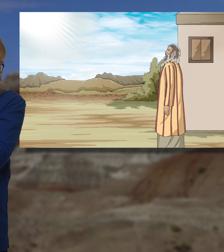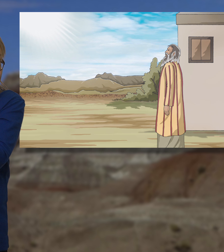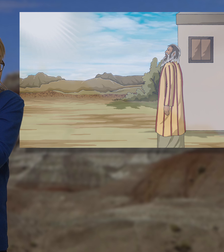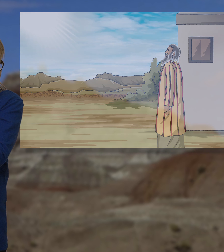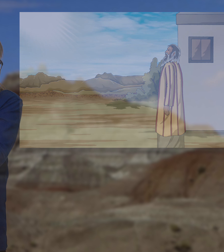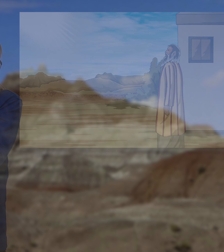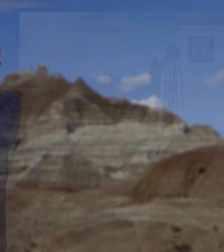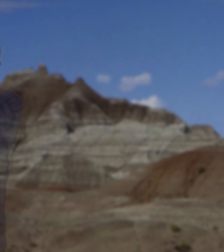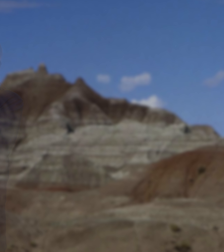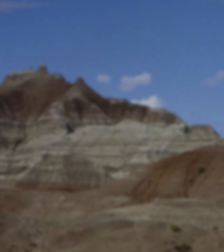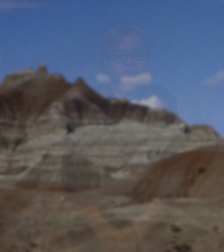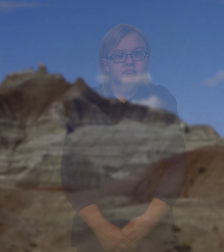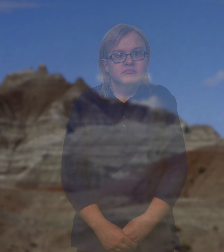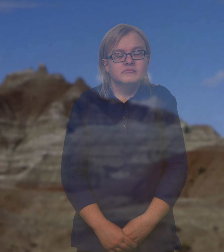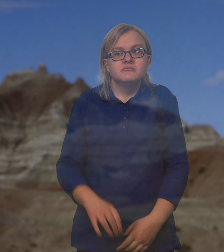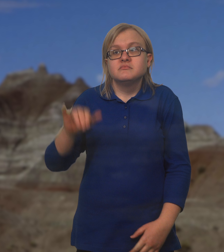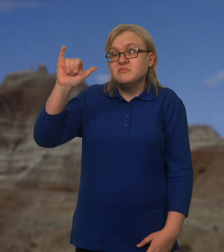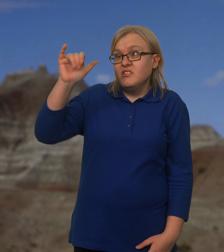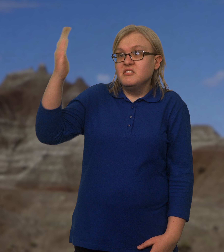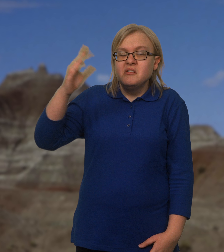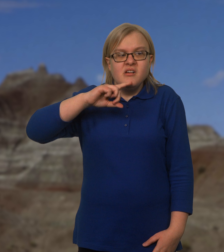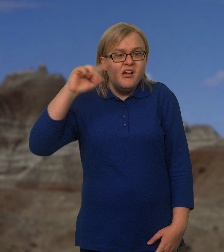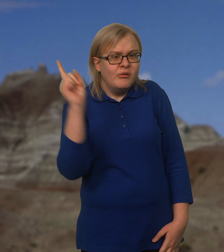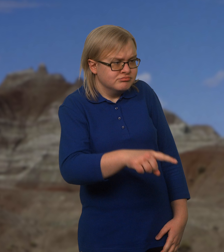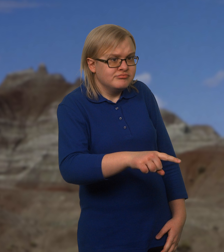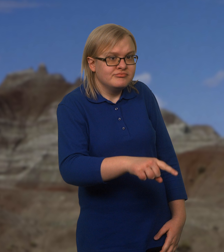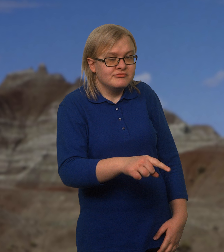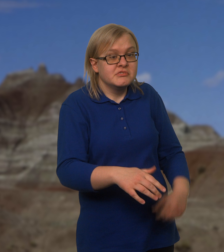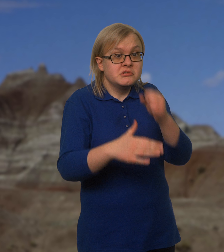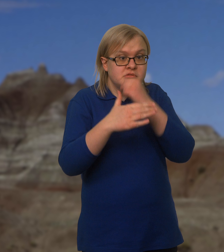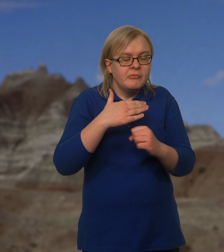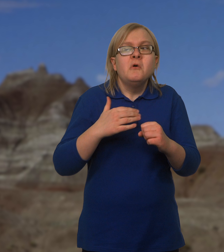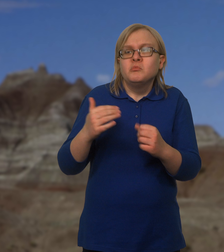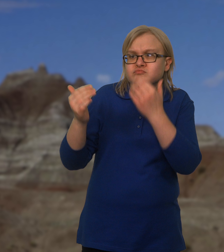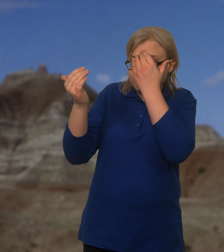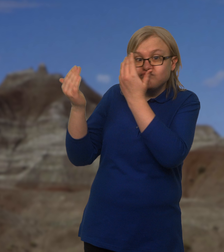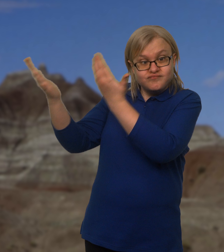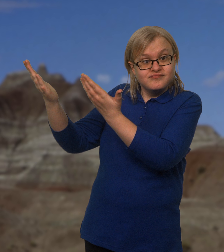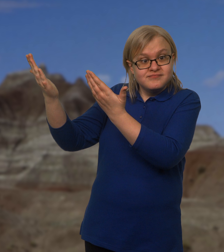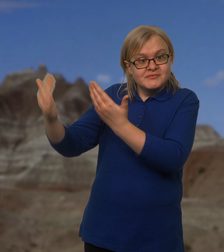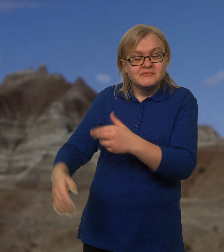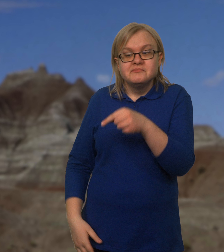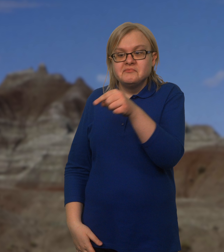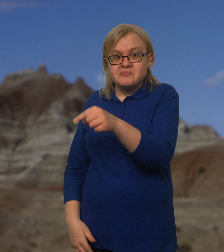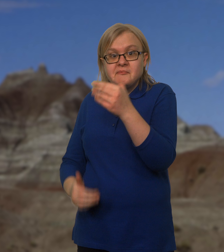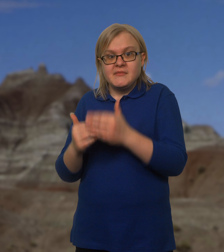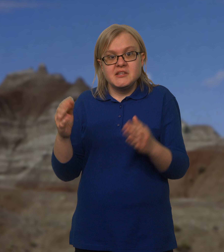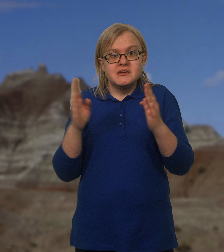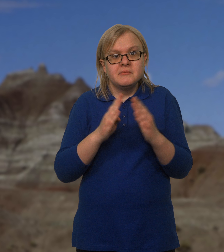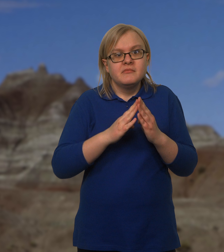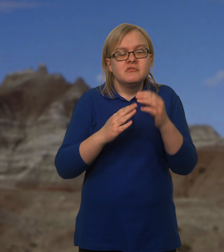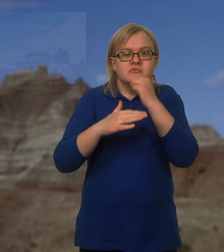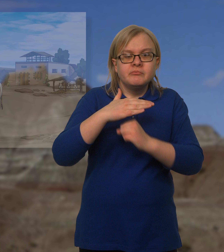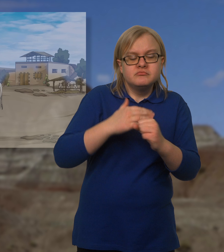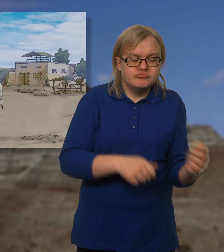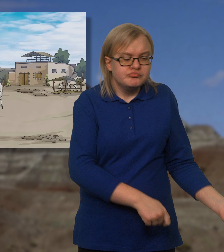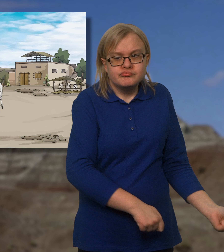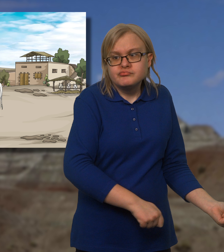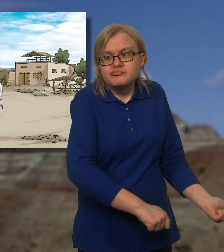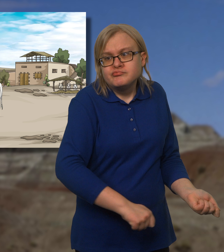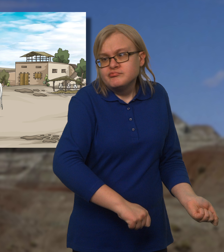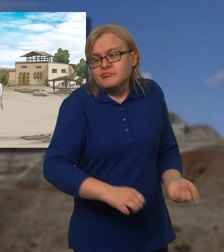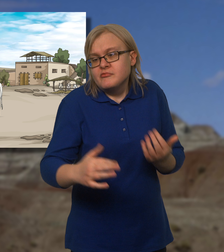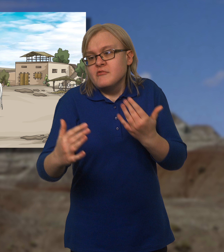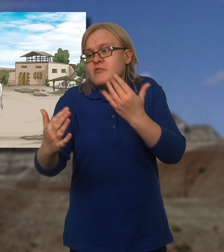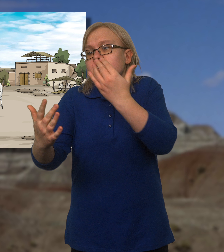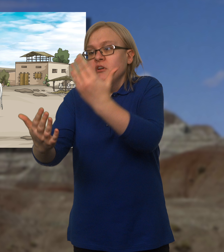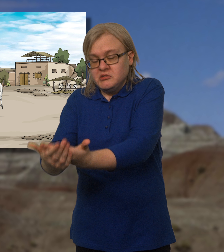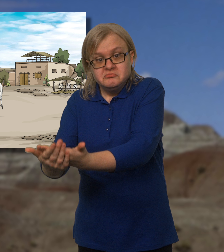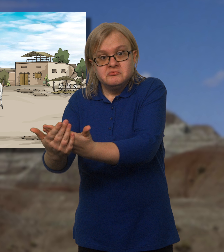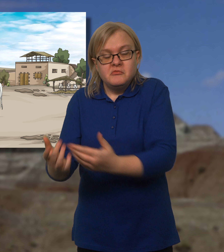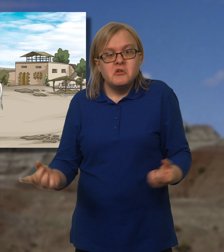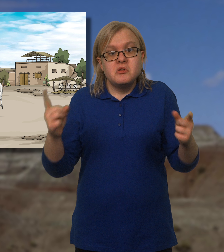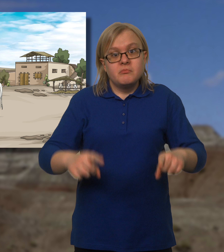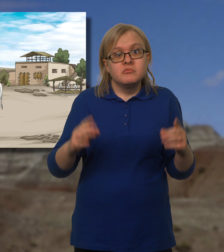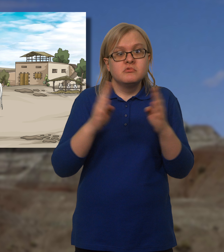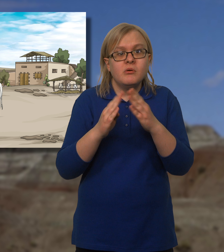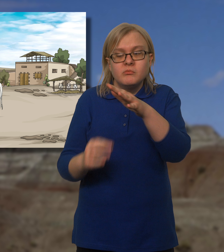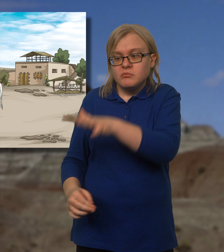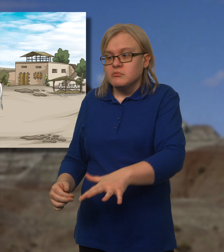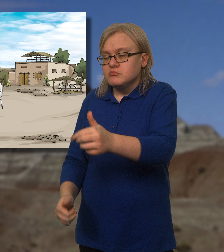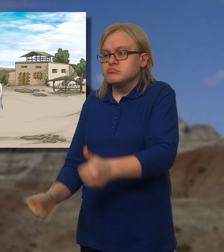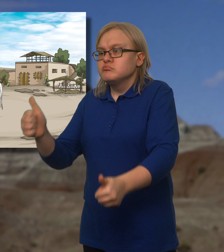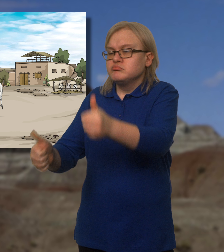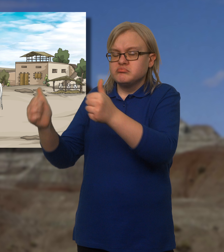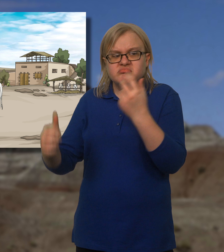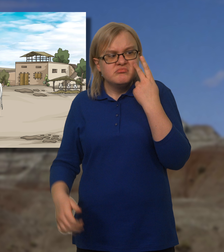So Samuel did what the LORD had said and went to Bethlehem.